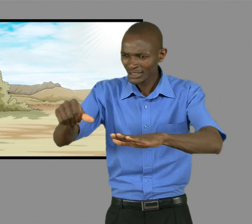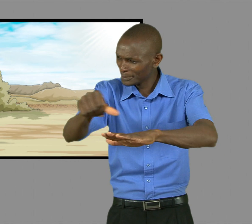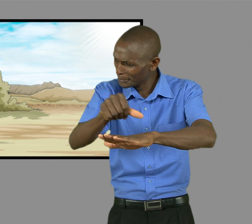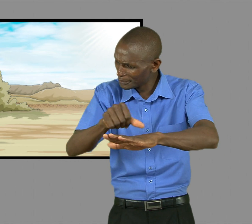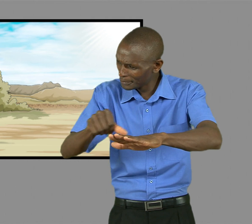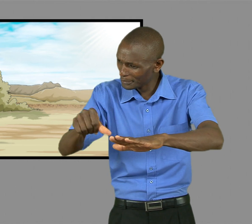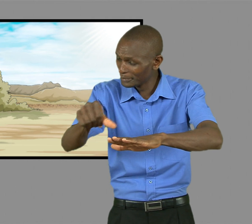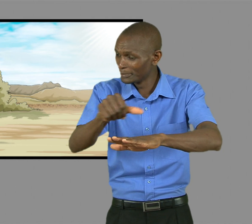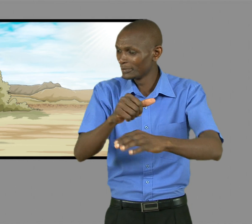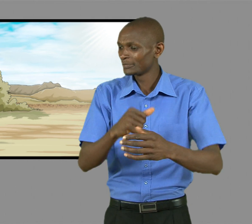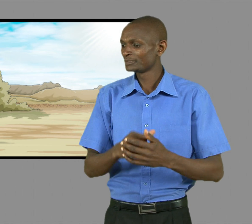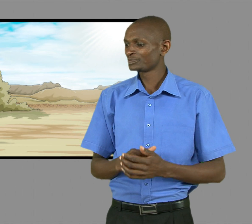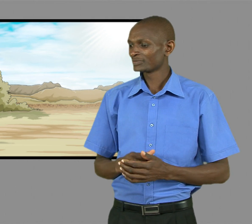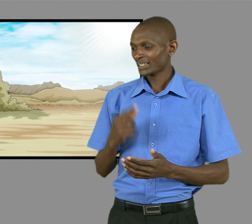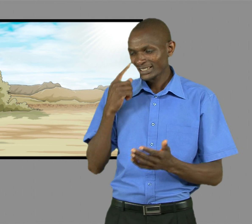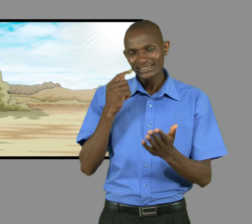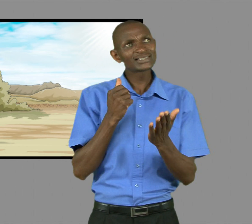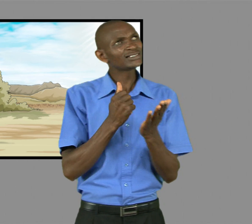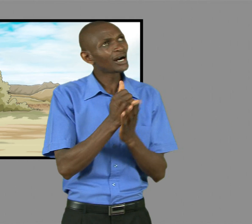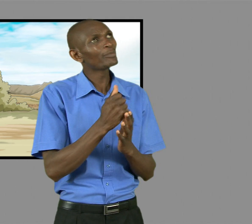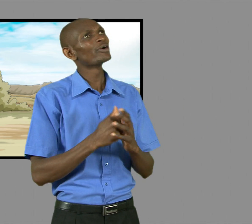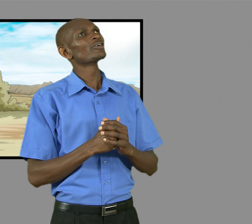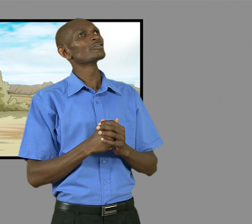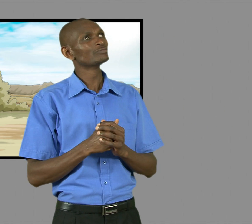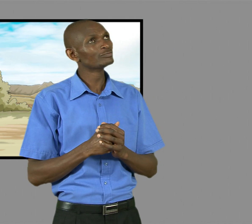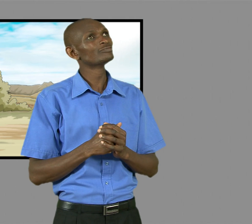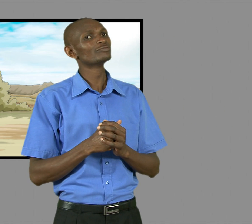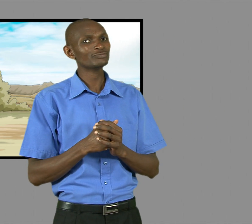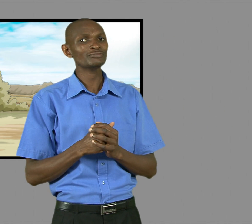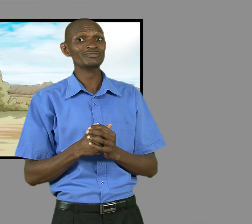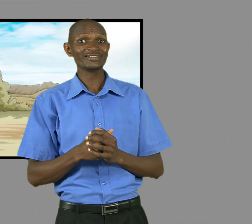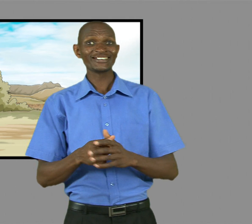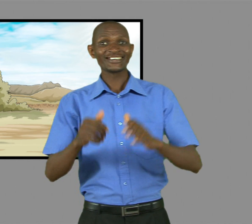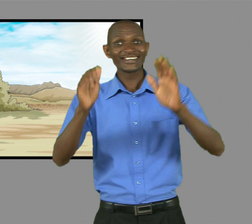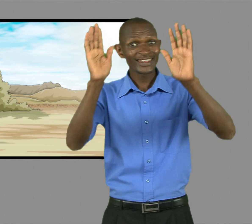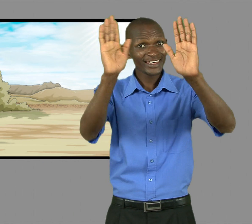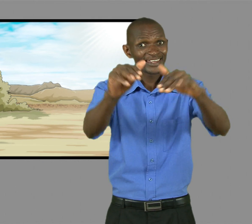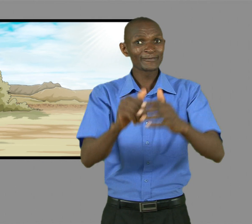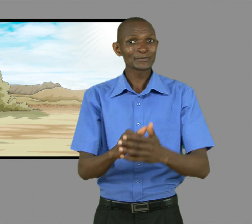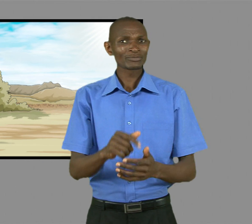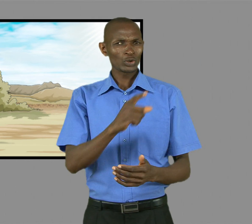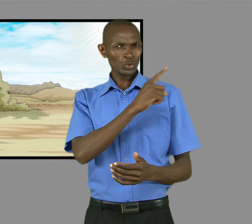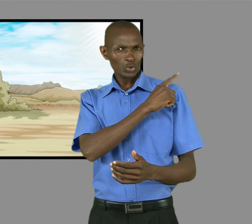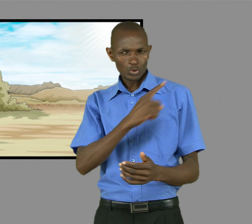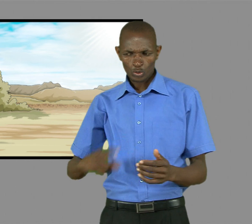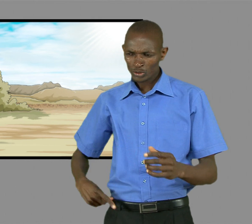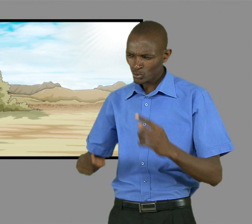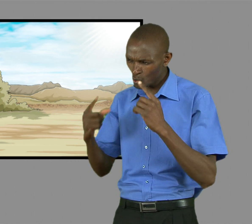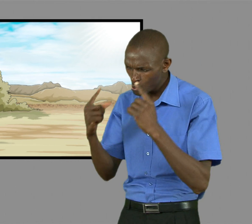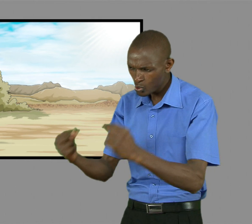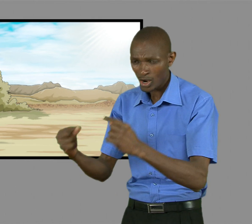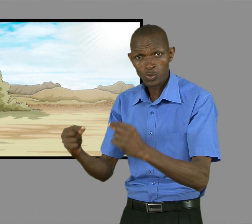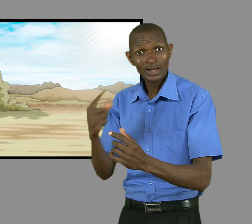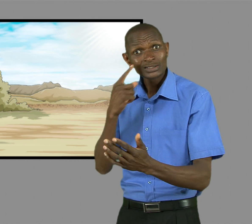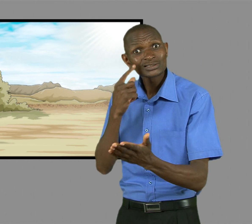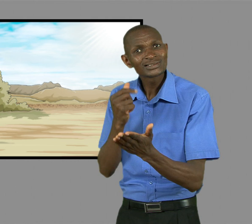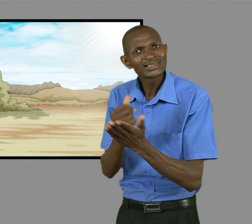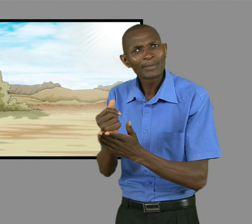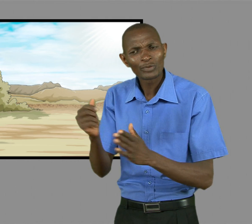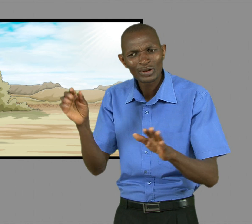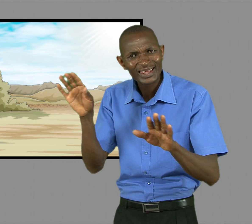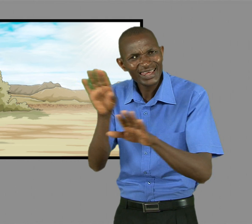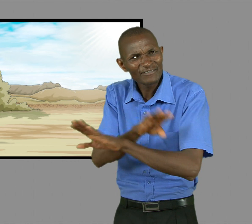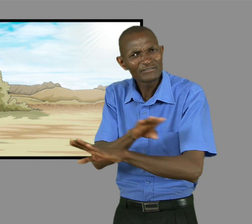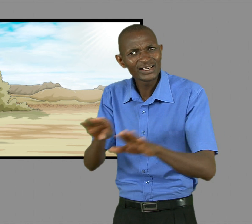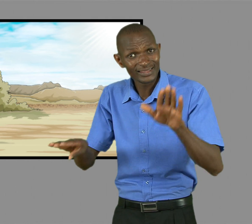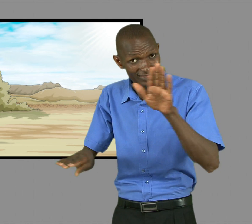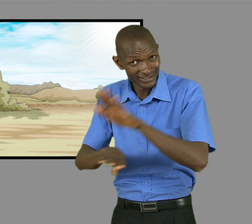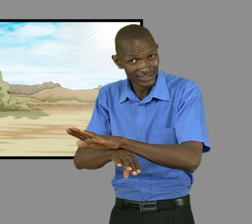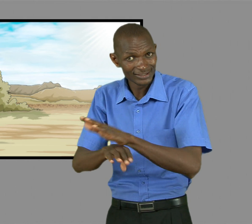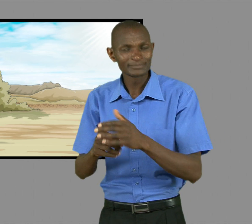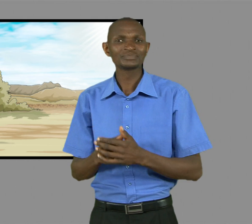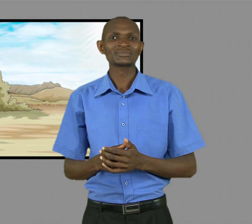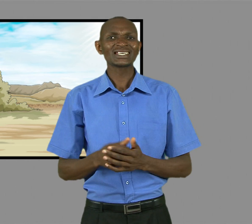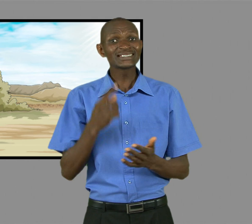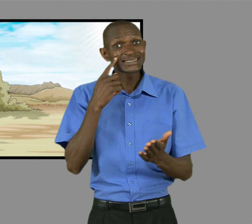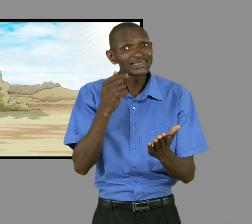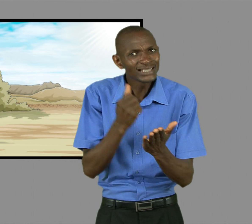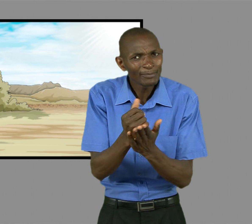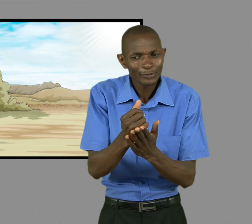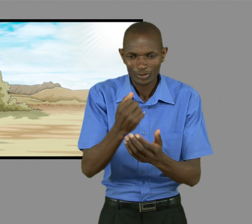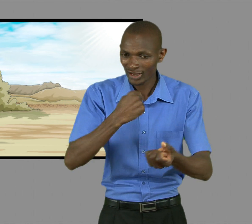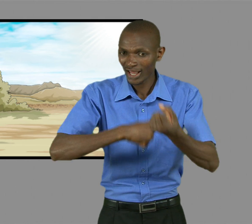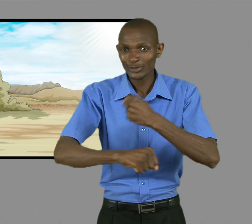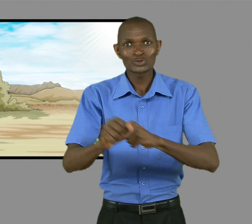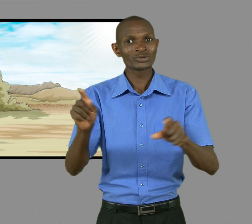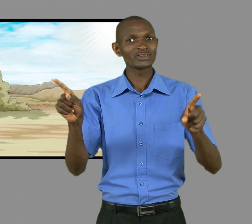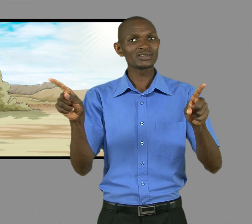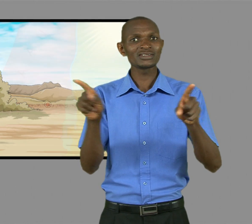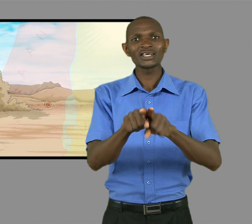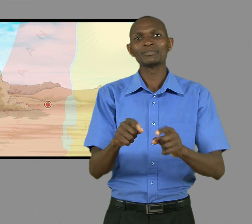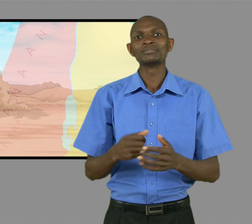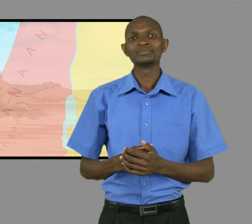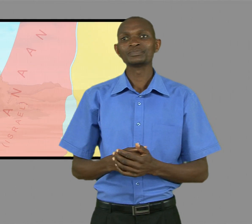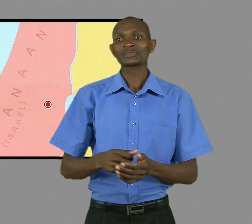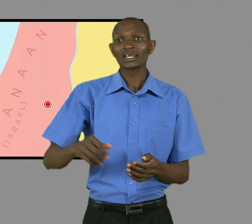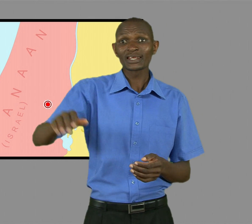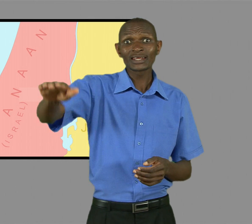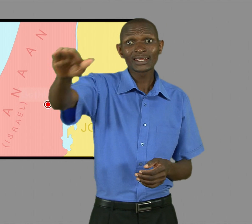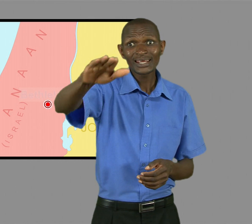You are to anoint for Me the one I indicate.”